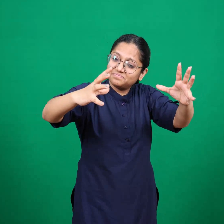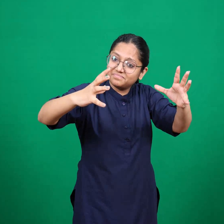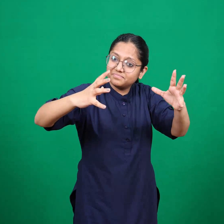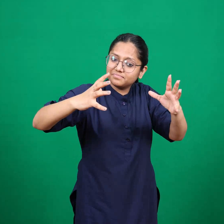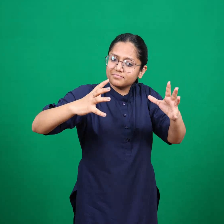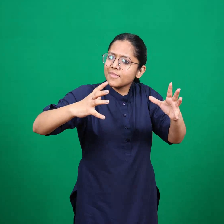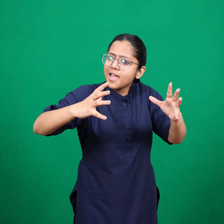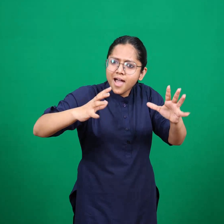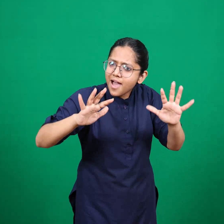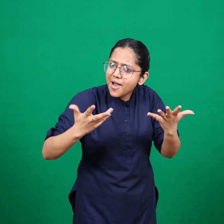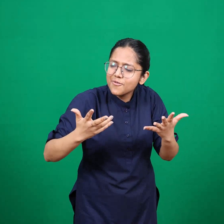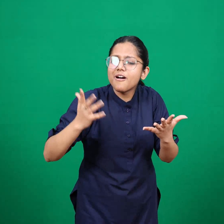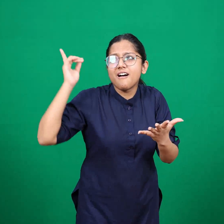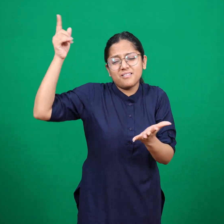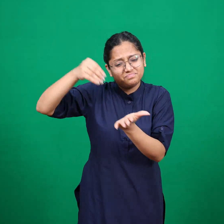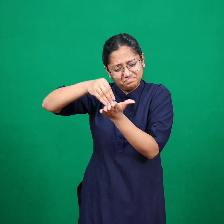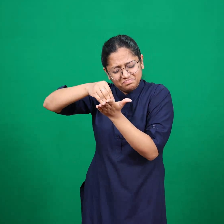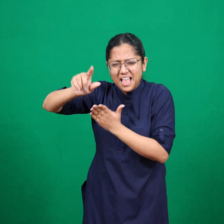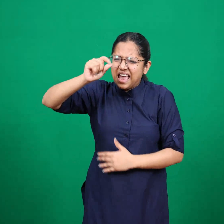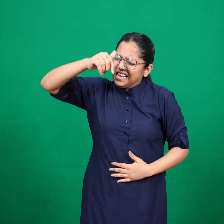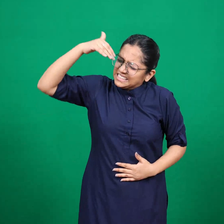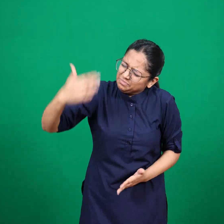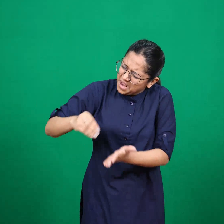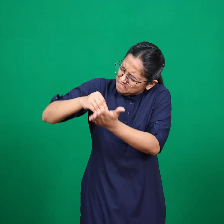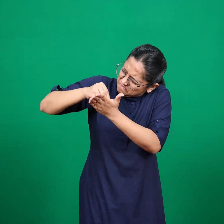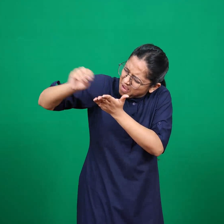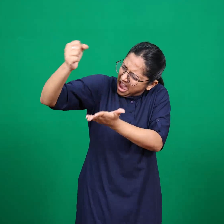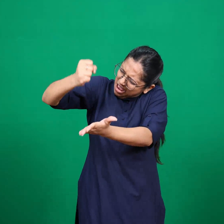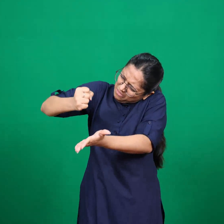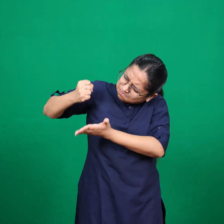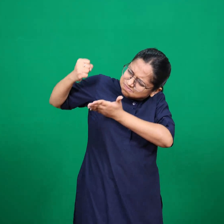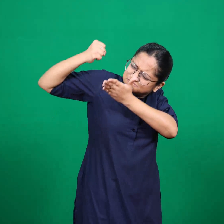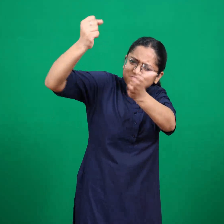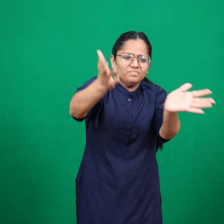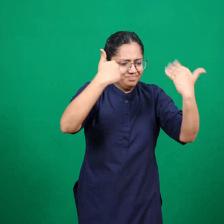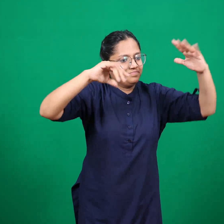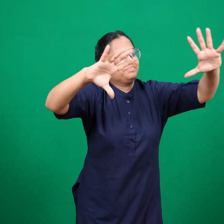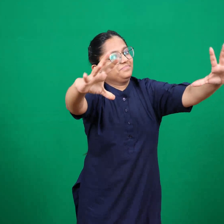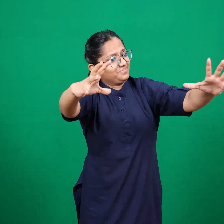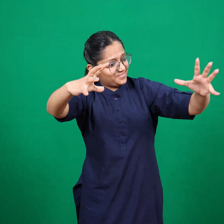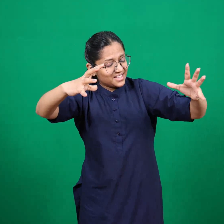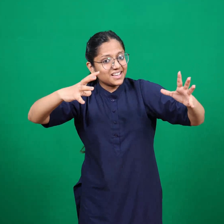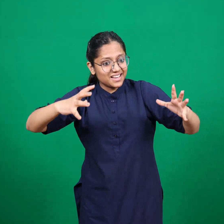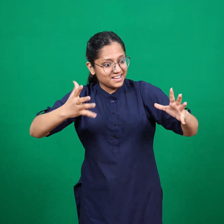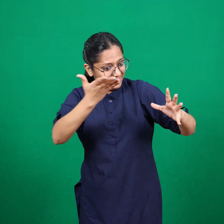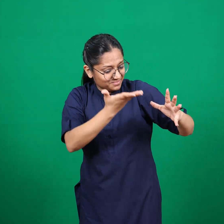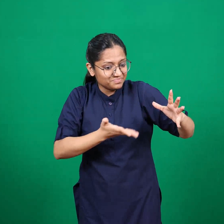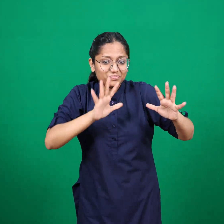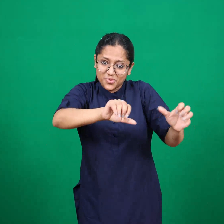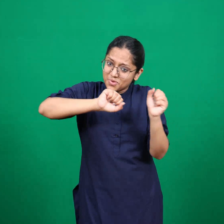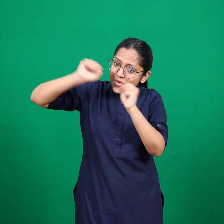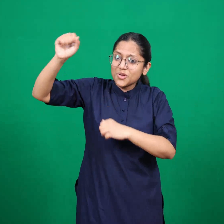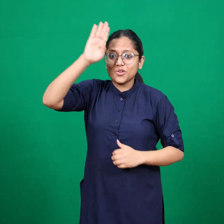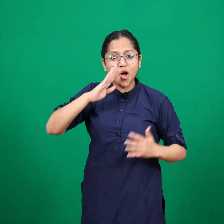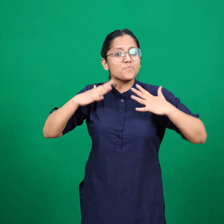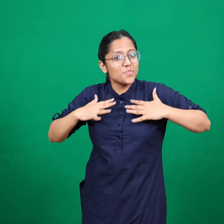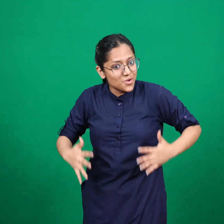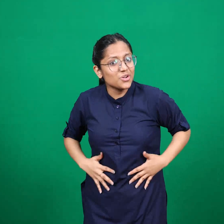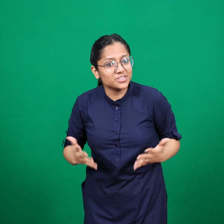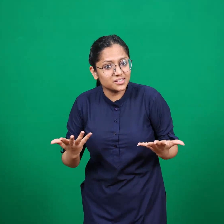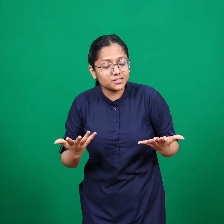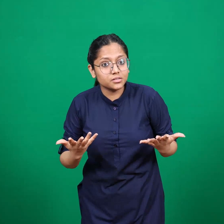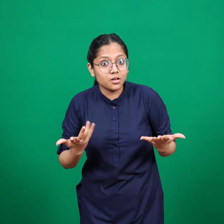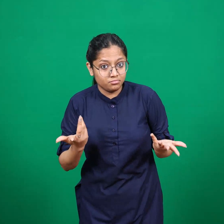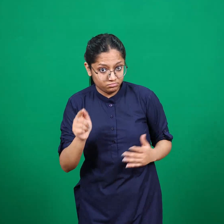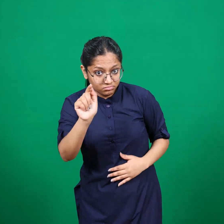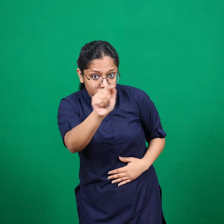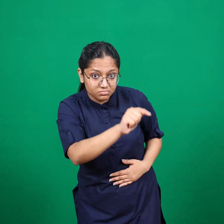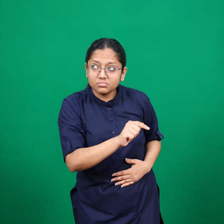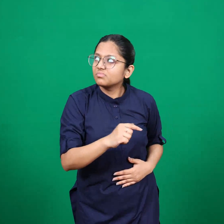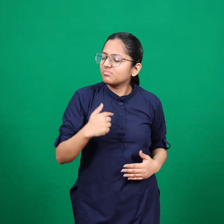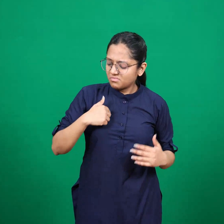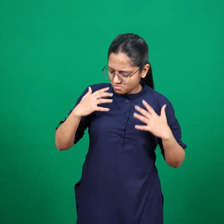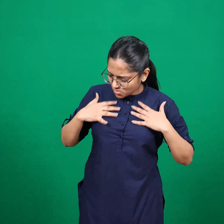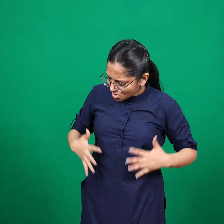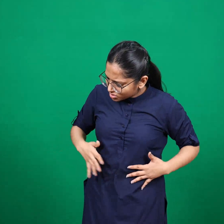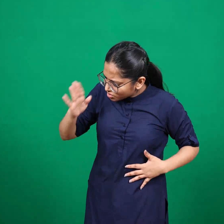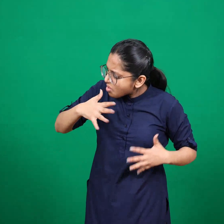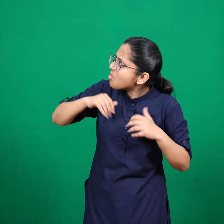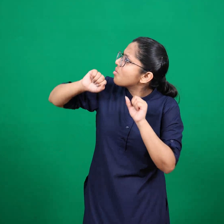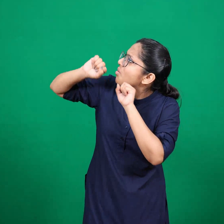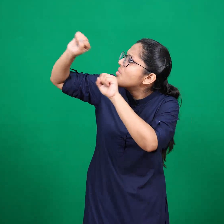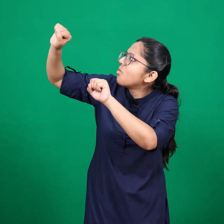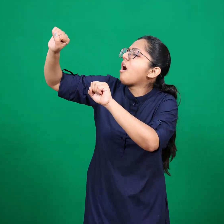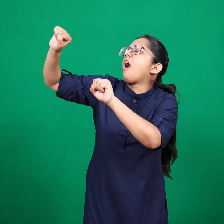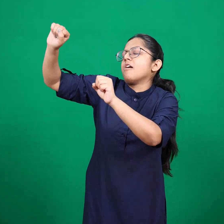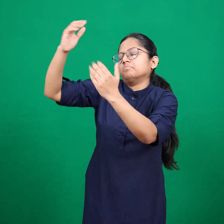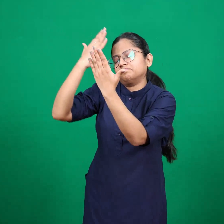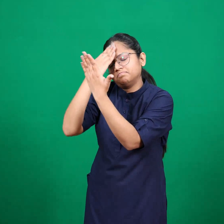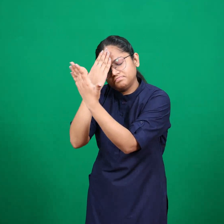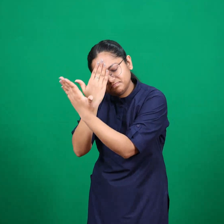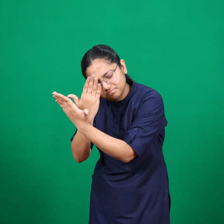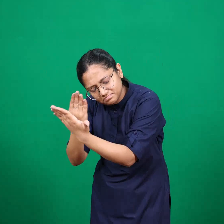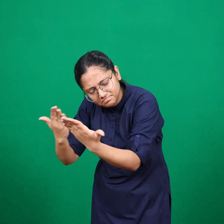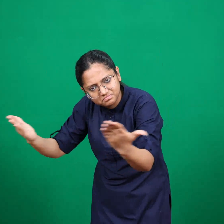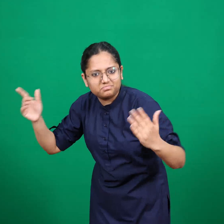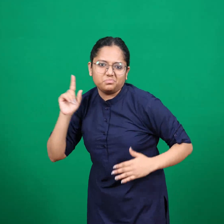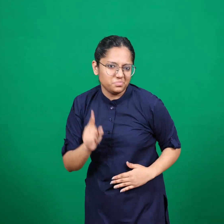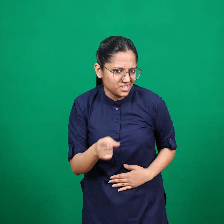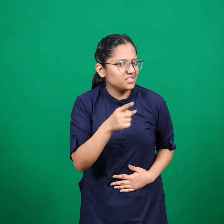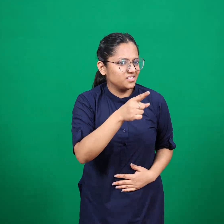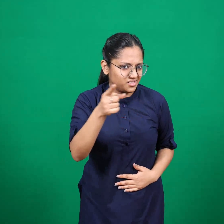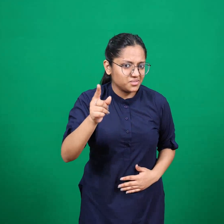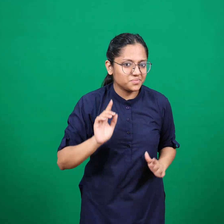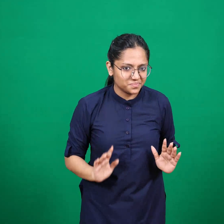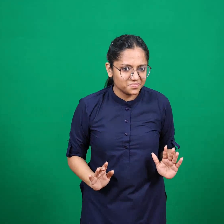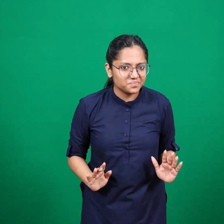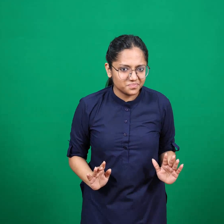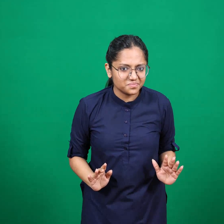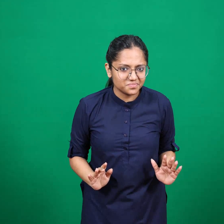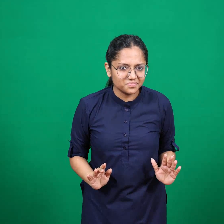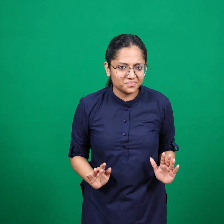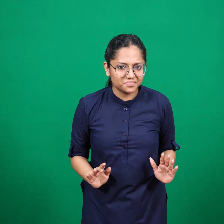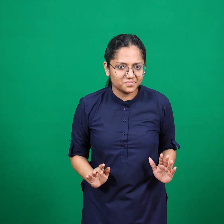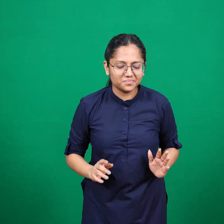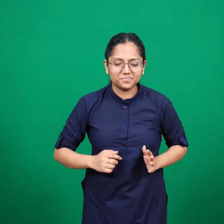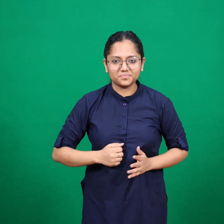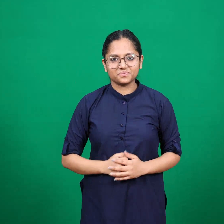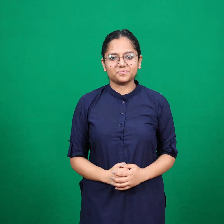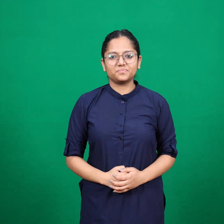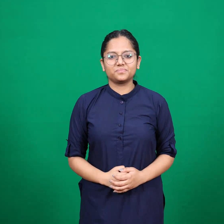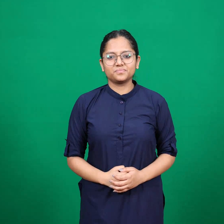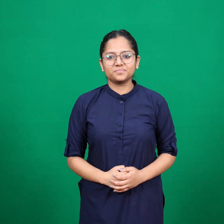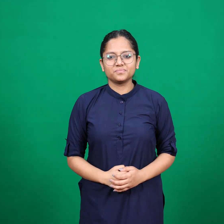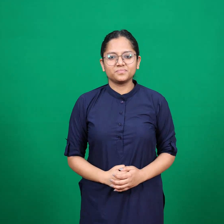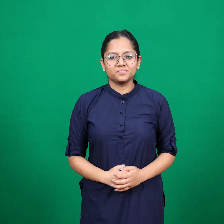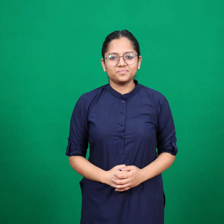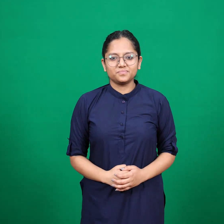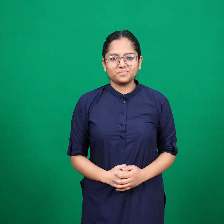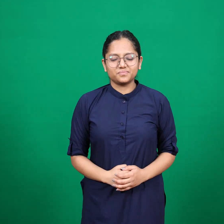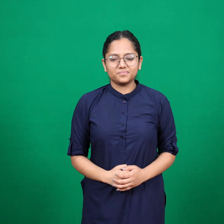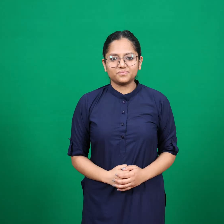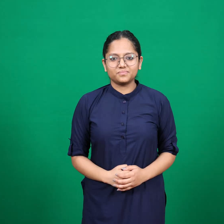You are not your own; you were bought at a price. Therefore glorify God with your body.